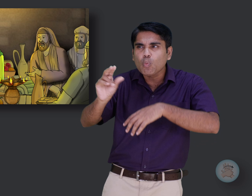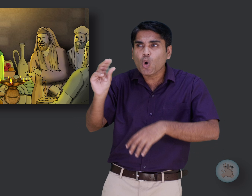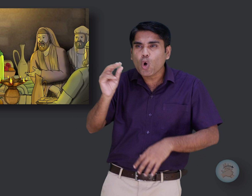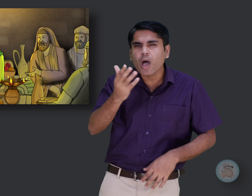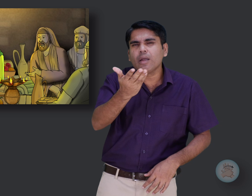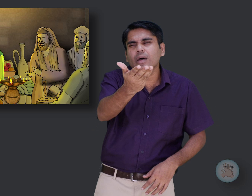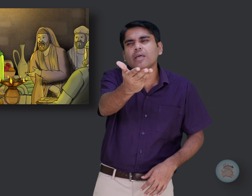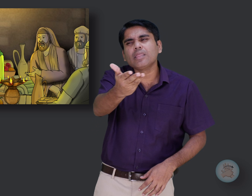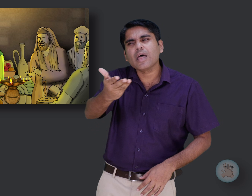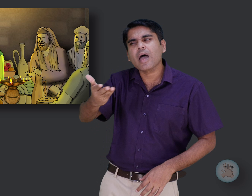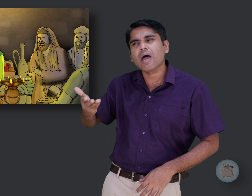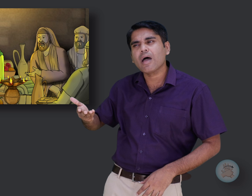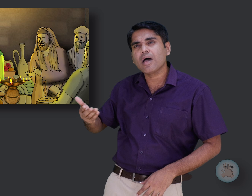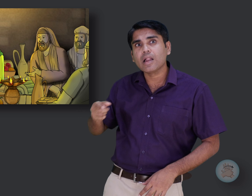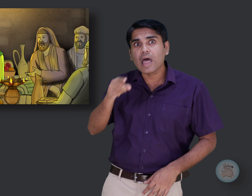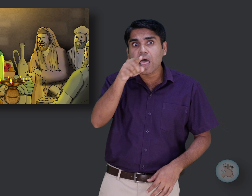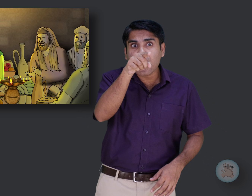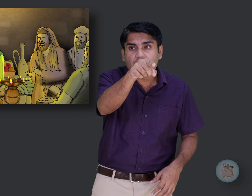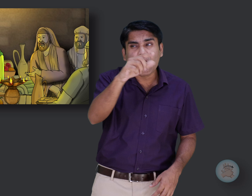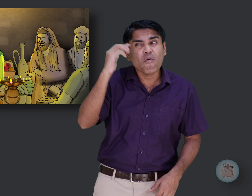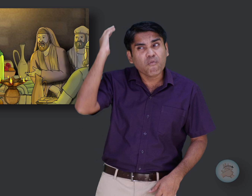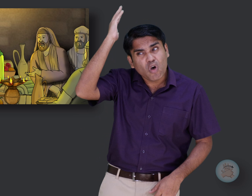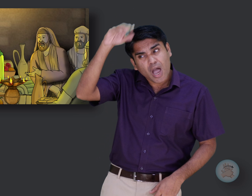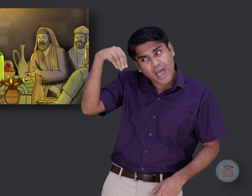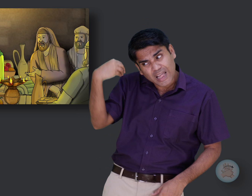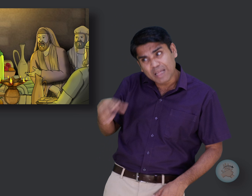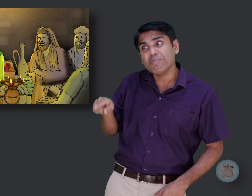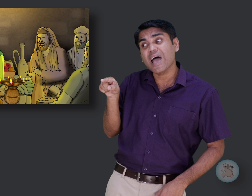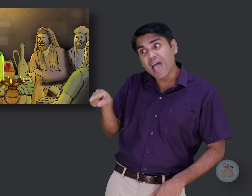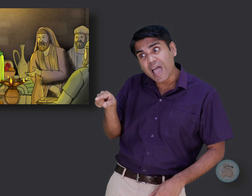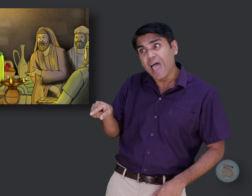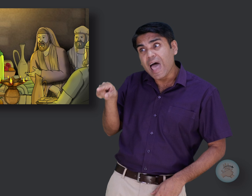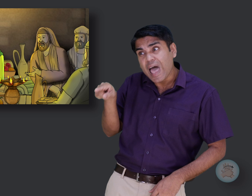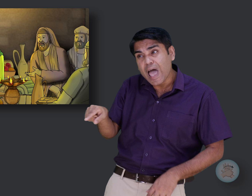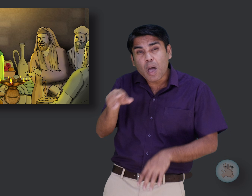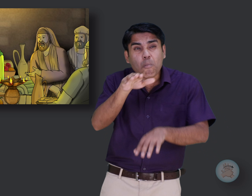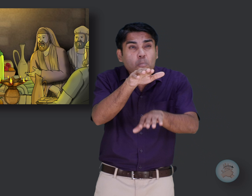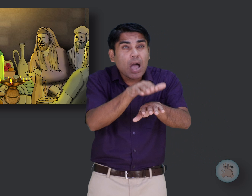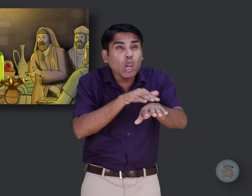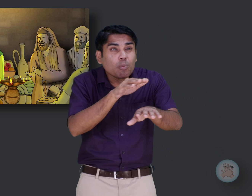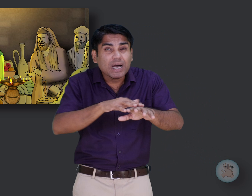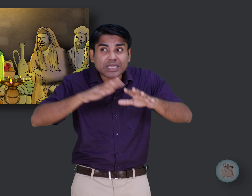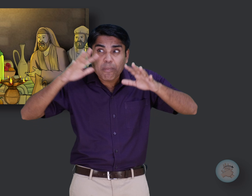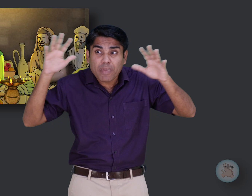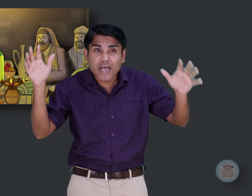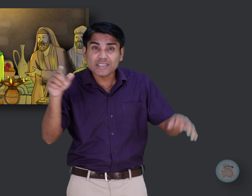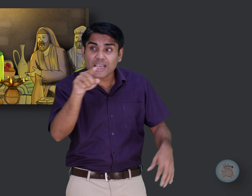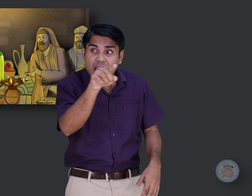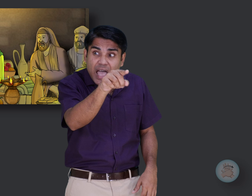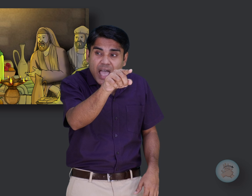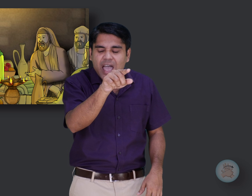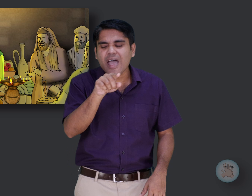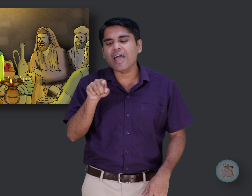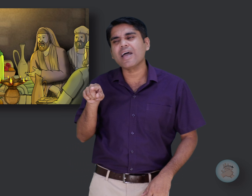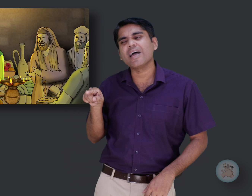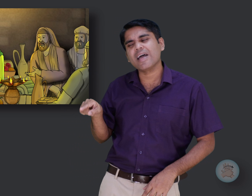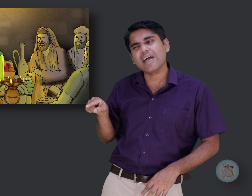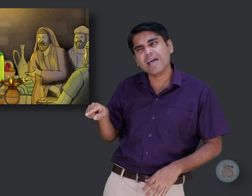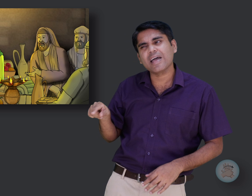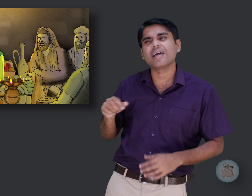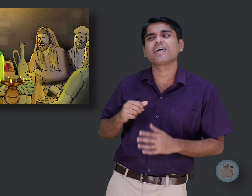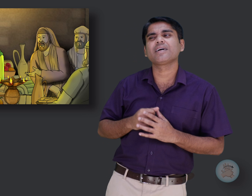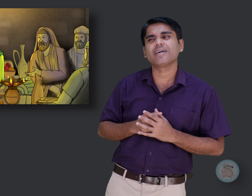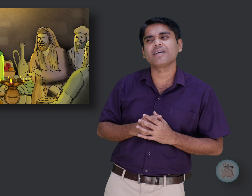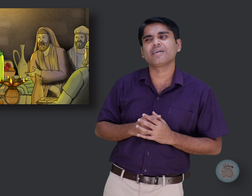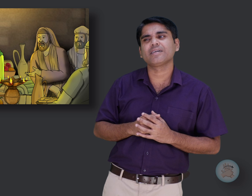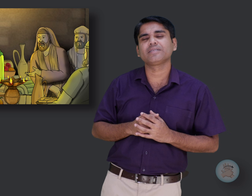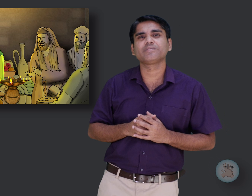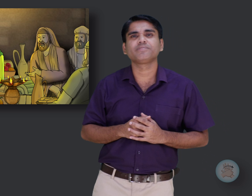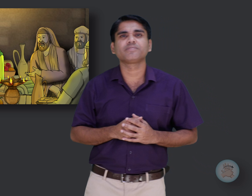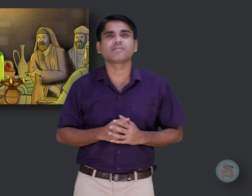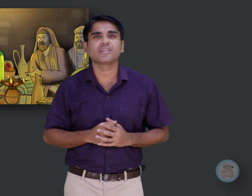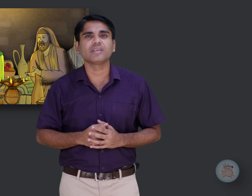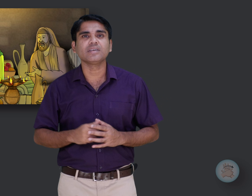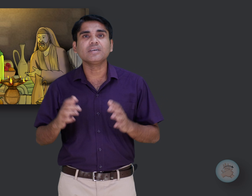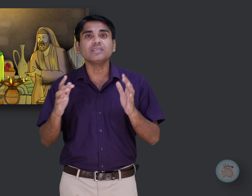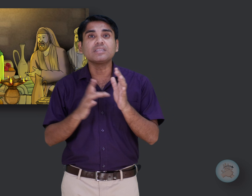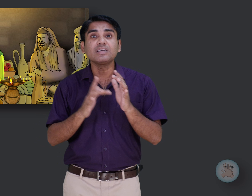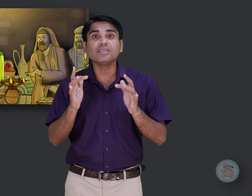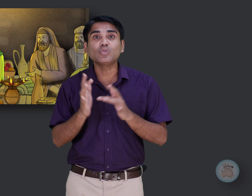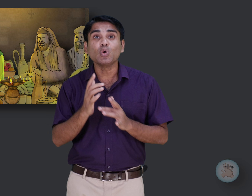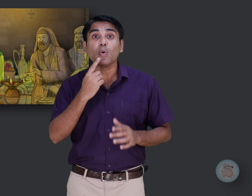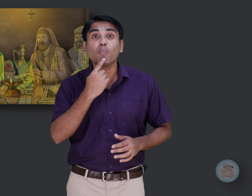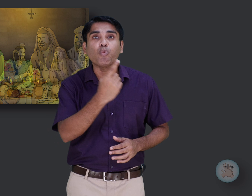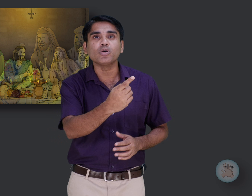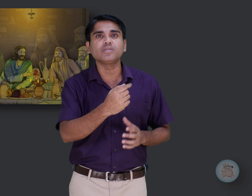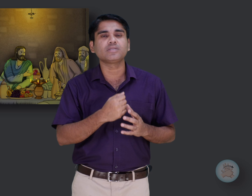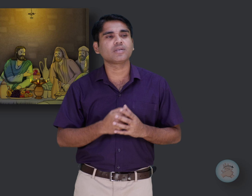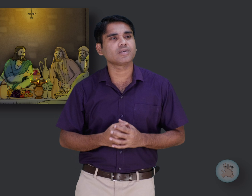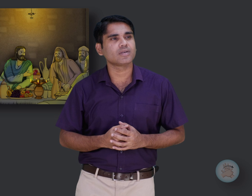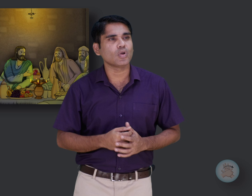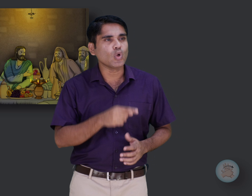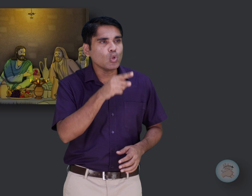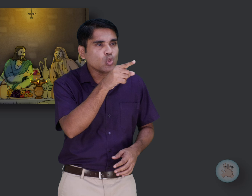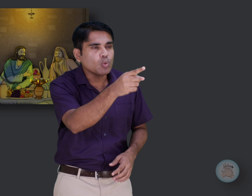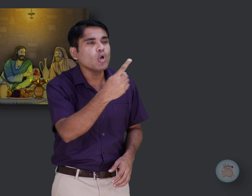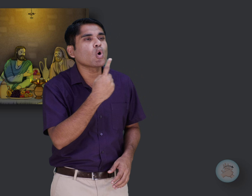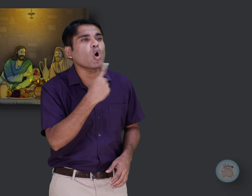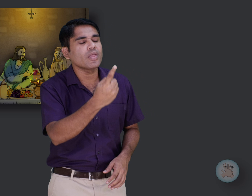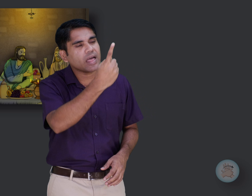“You have judged correctly,” Jesus said.